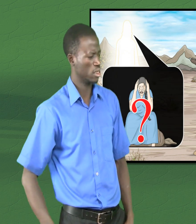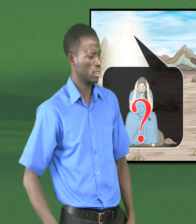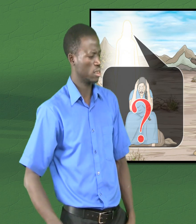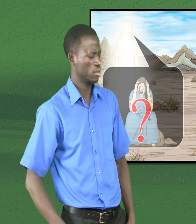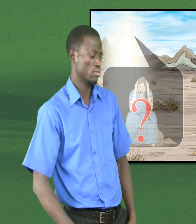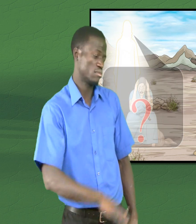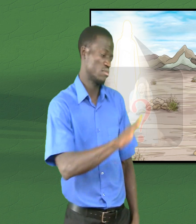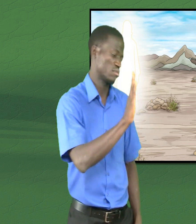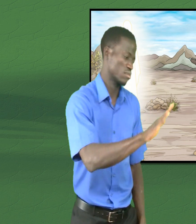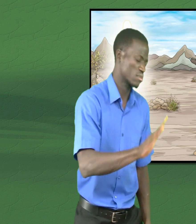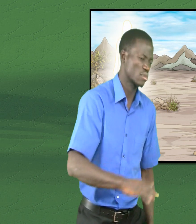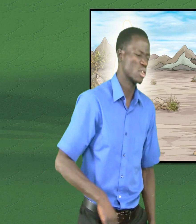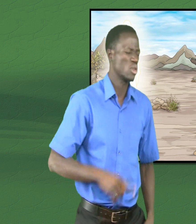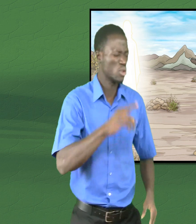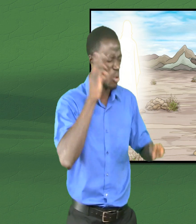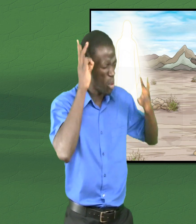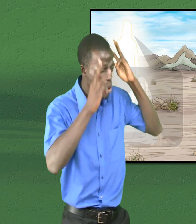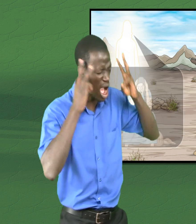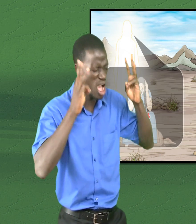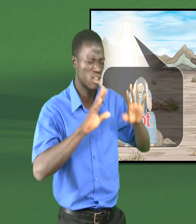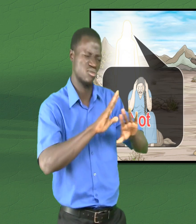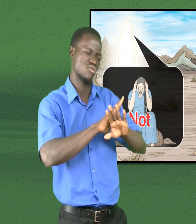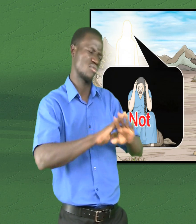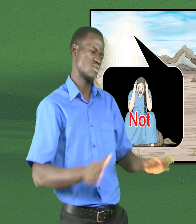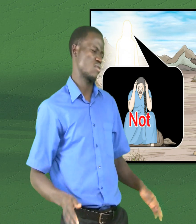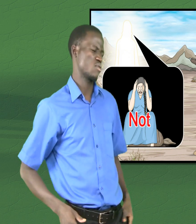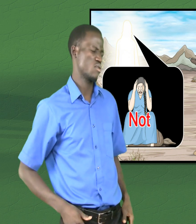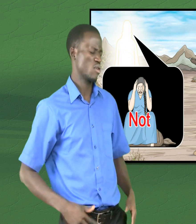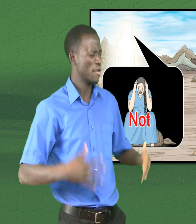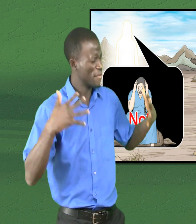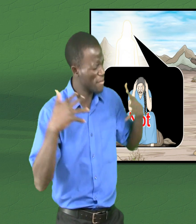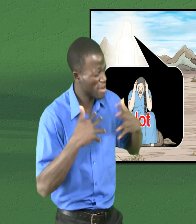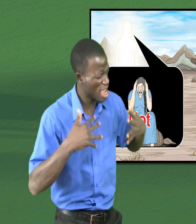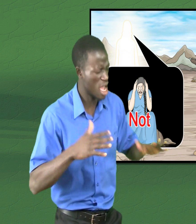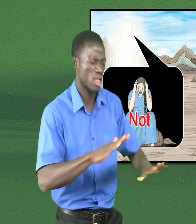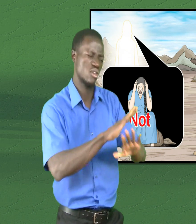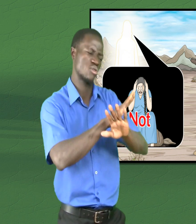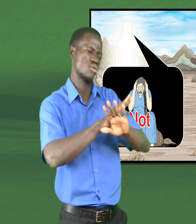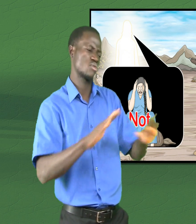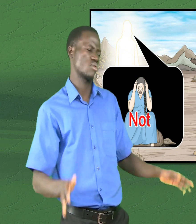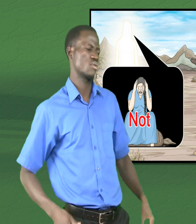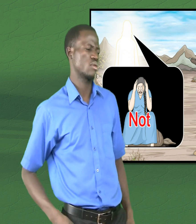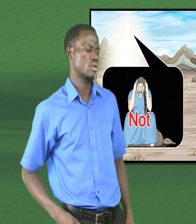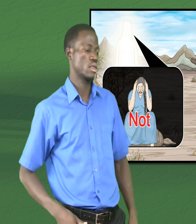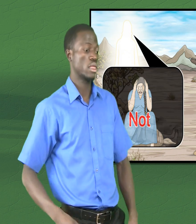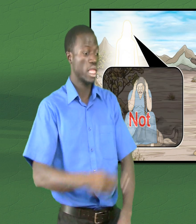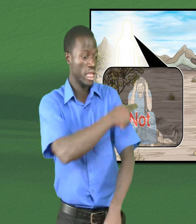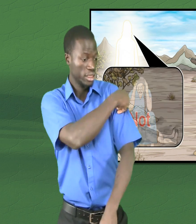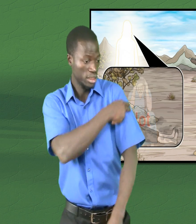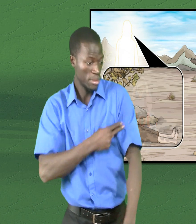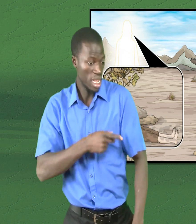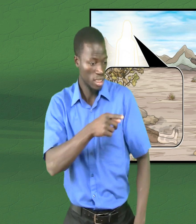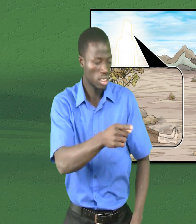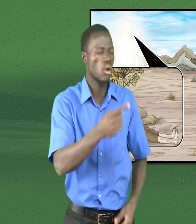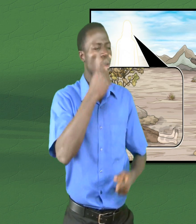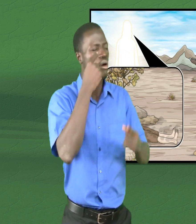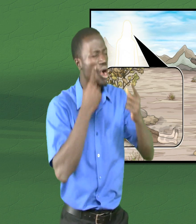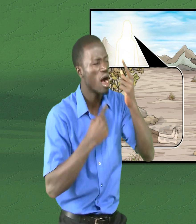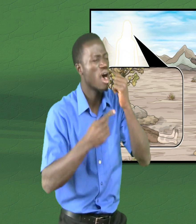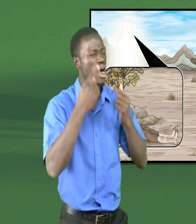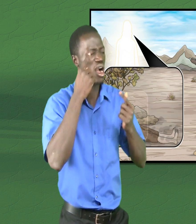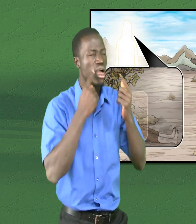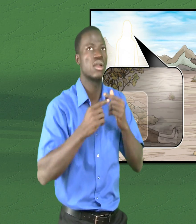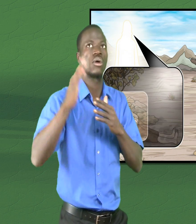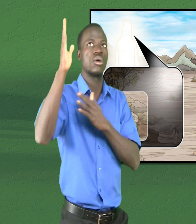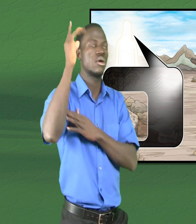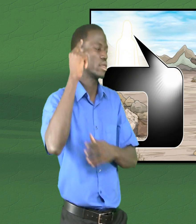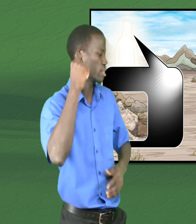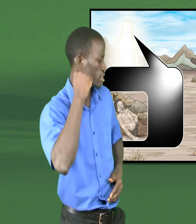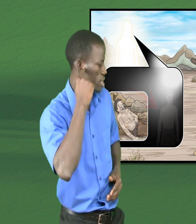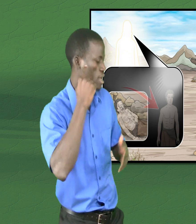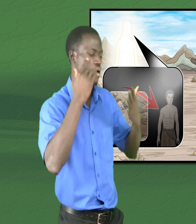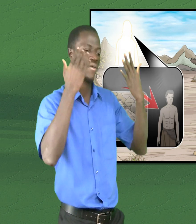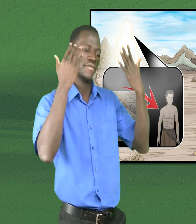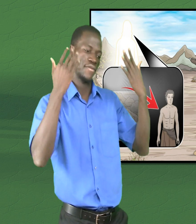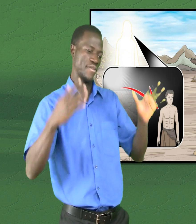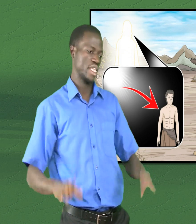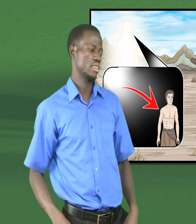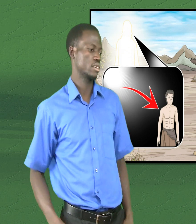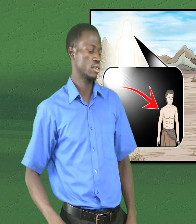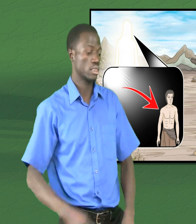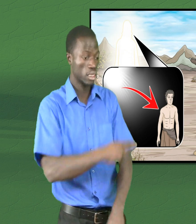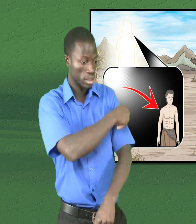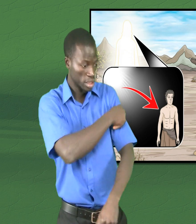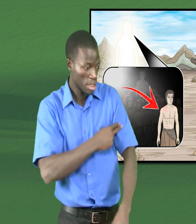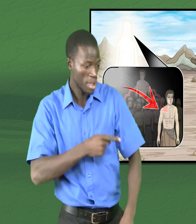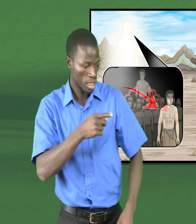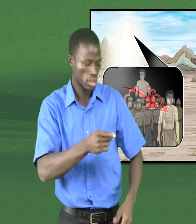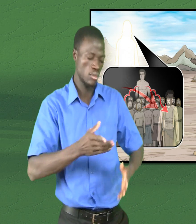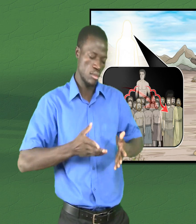Do not be afraid, for God has heard the voice of the boy where he lies.